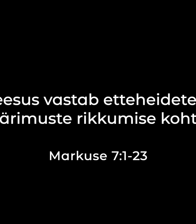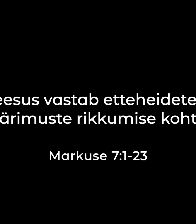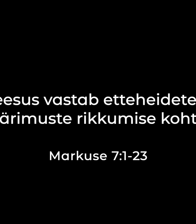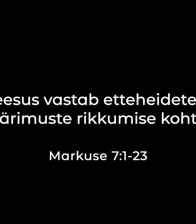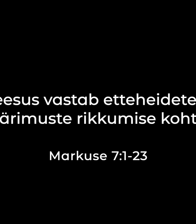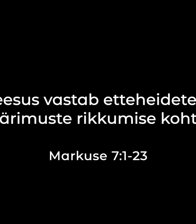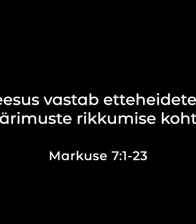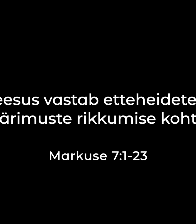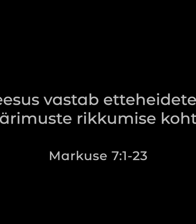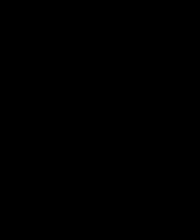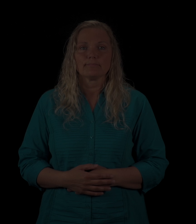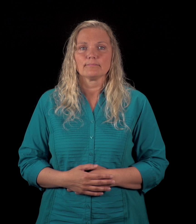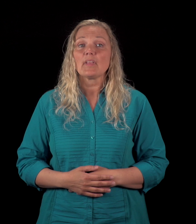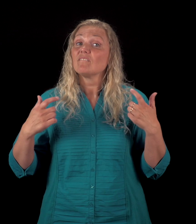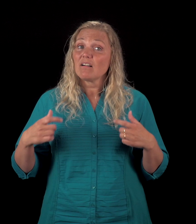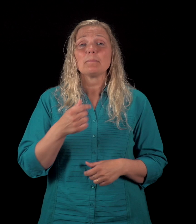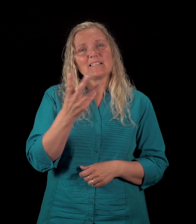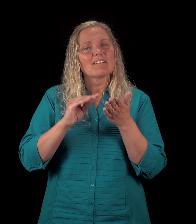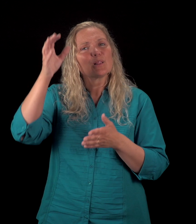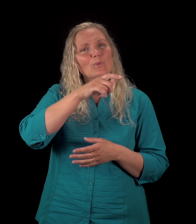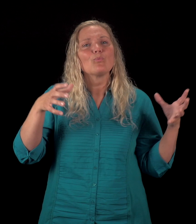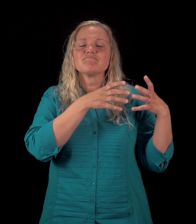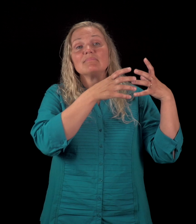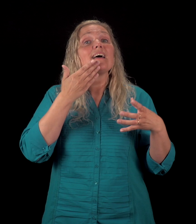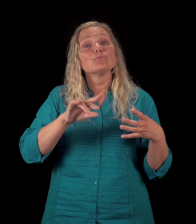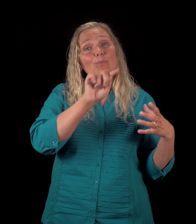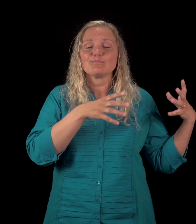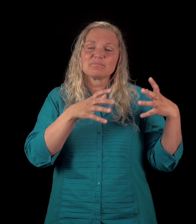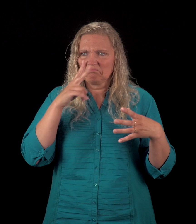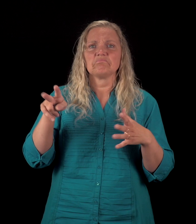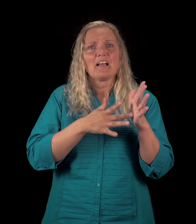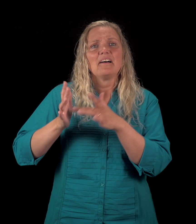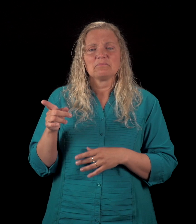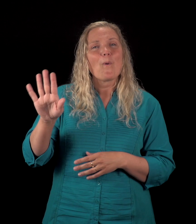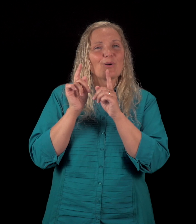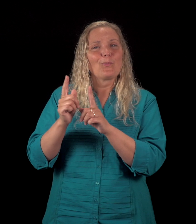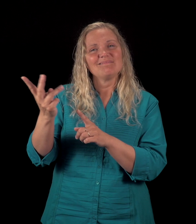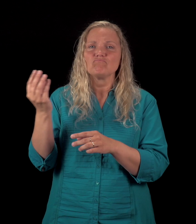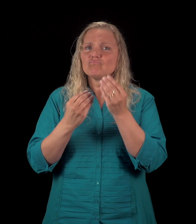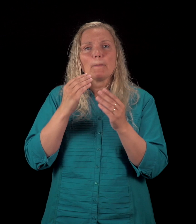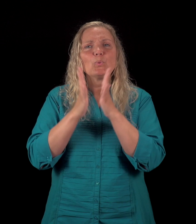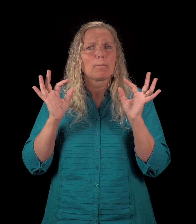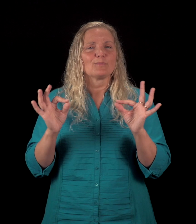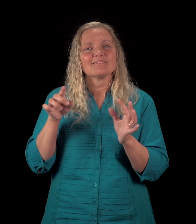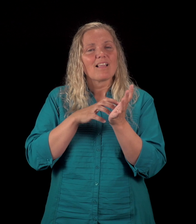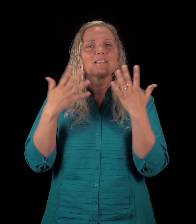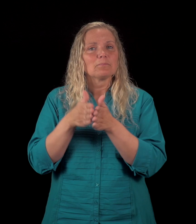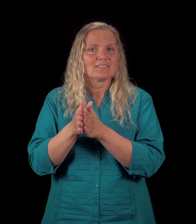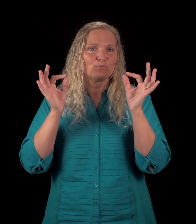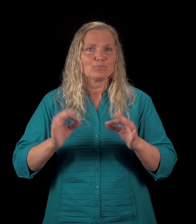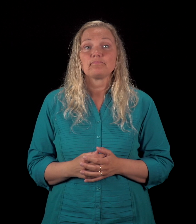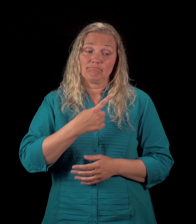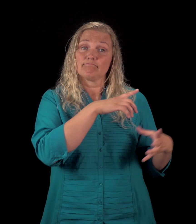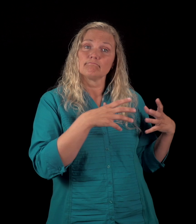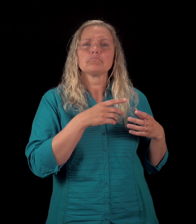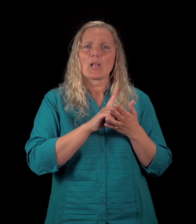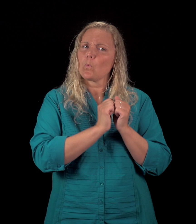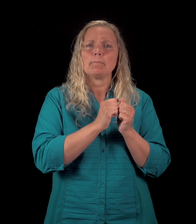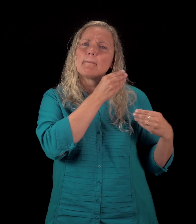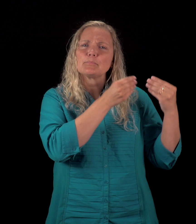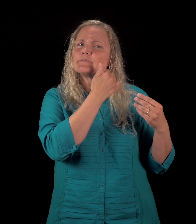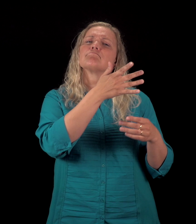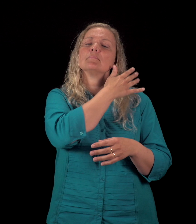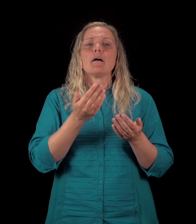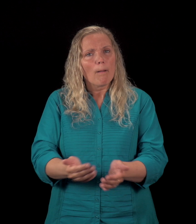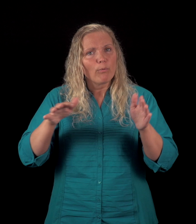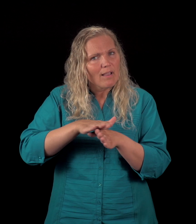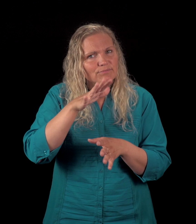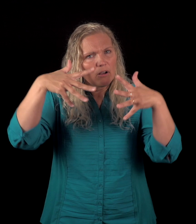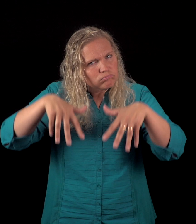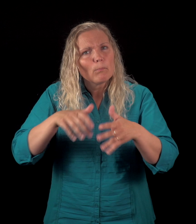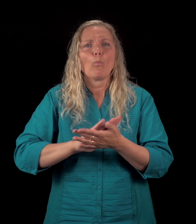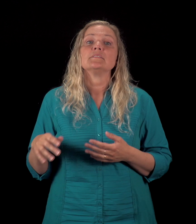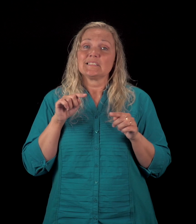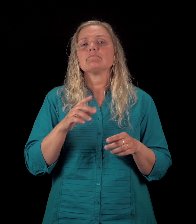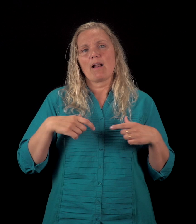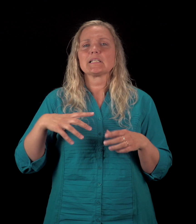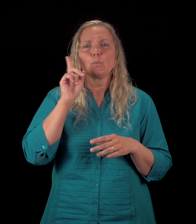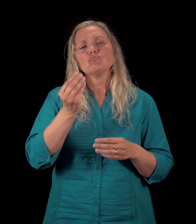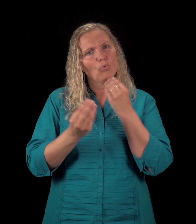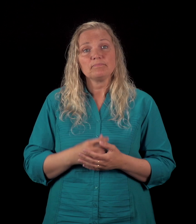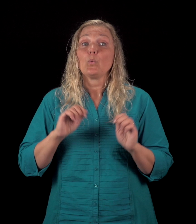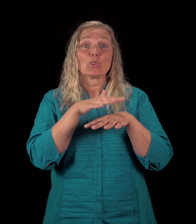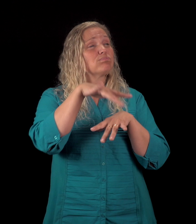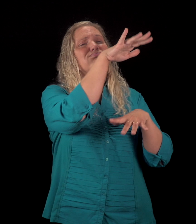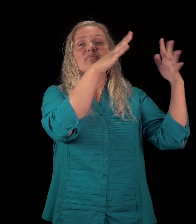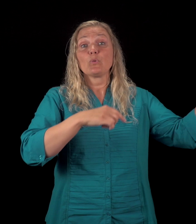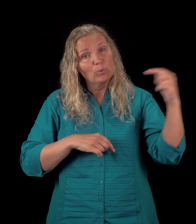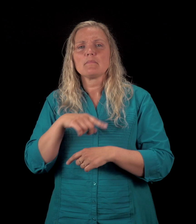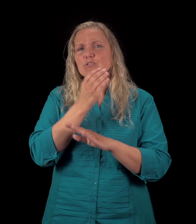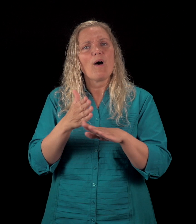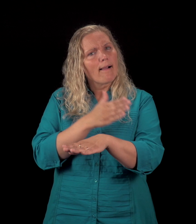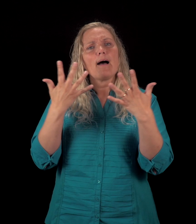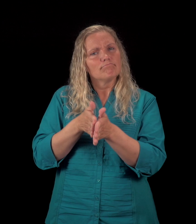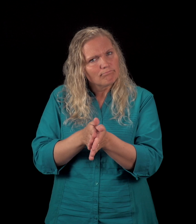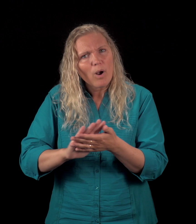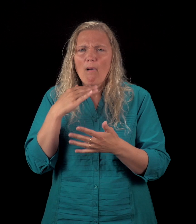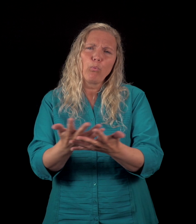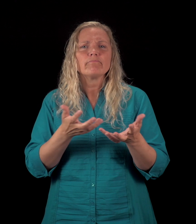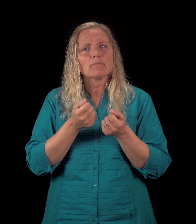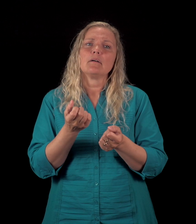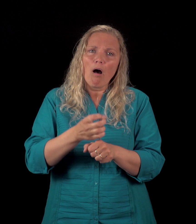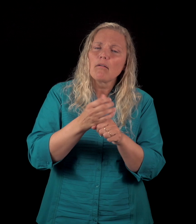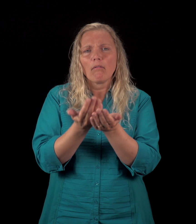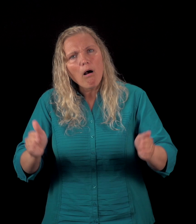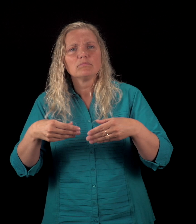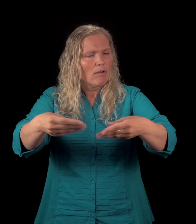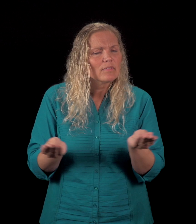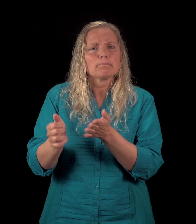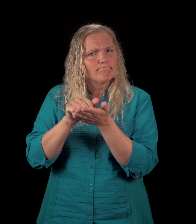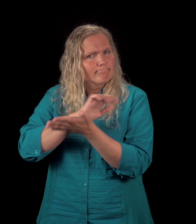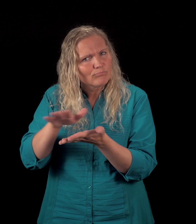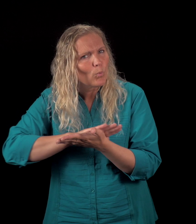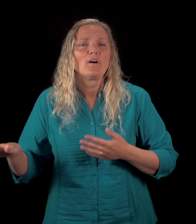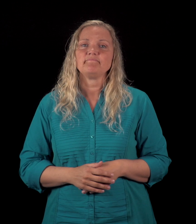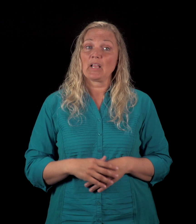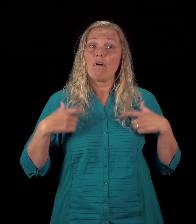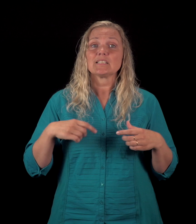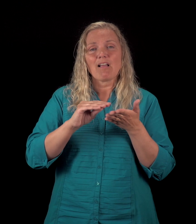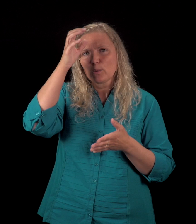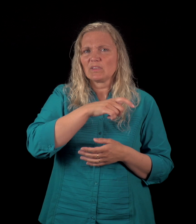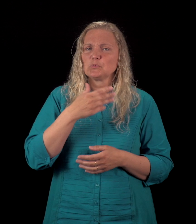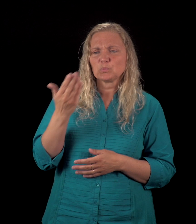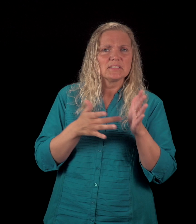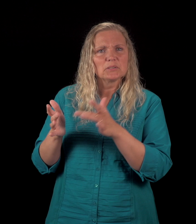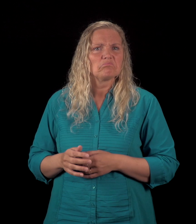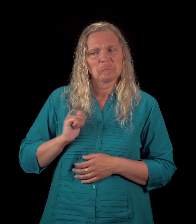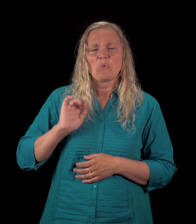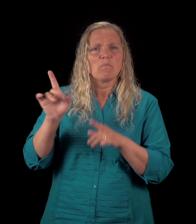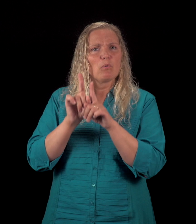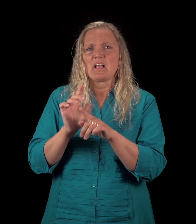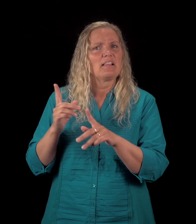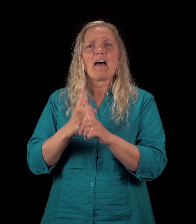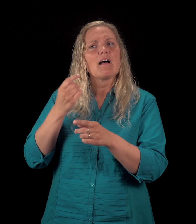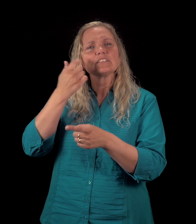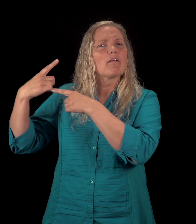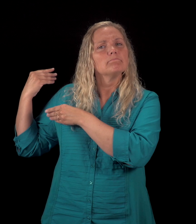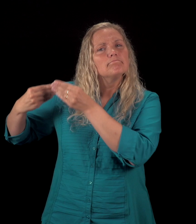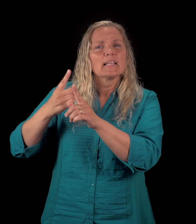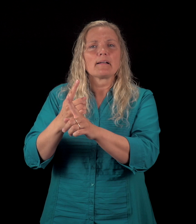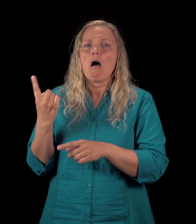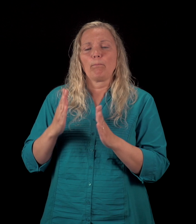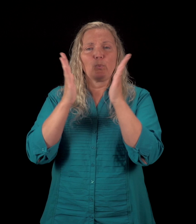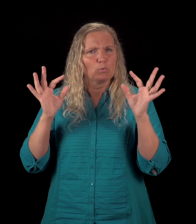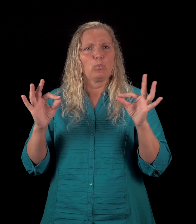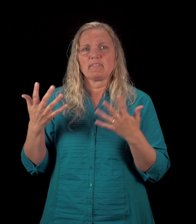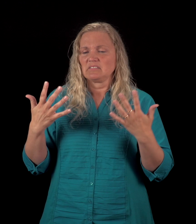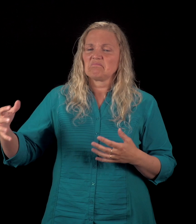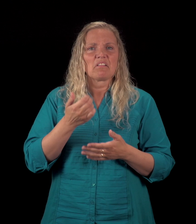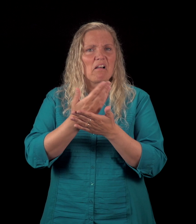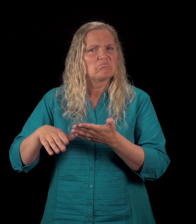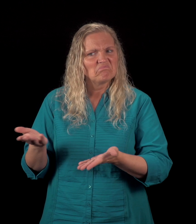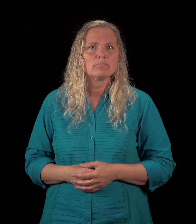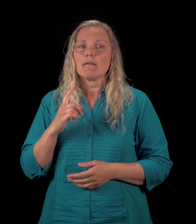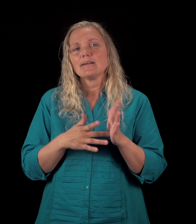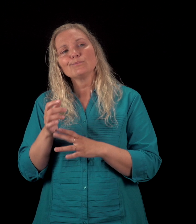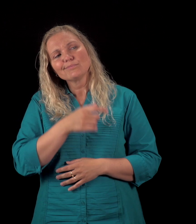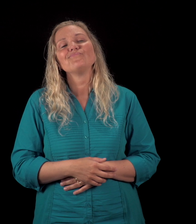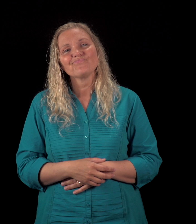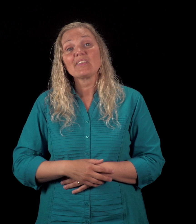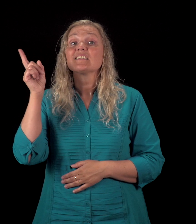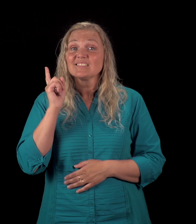Then the Pharisees and some of the scribes who had come from Jerusalem gathered around Jesus, and they saw some of His disciples eating with hands that were defiled—that is, unwashed. Now in holding to the tradition of the elders, the Pharisees and all the Jews do not eat until they wash their hands ceremonially. And on returning from the market, they do not eat unless they wash. And there are many other traditions for them to observe, including the washing of cups, pitchers, kettles, and couches for dining.